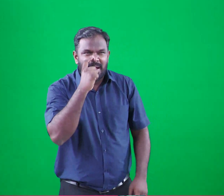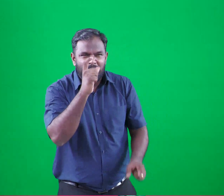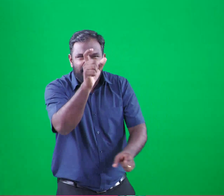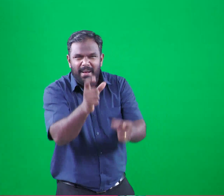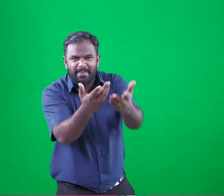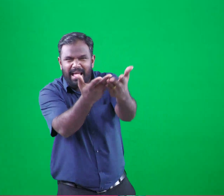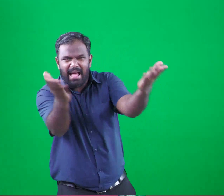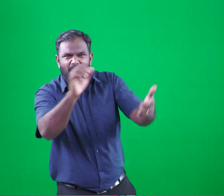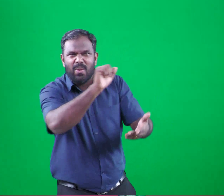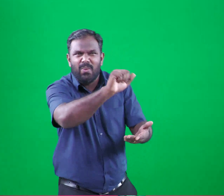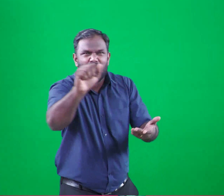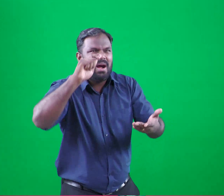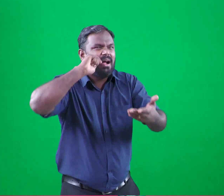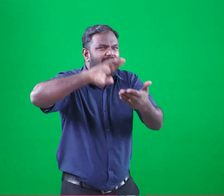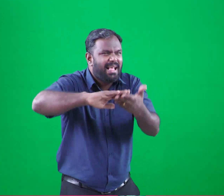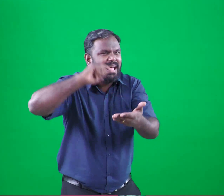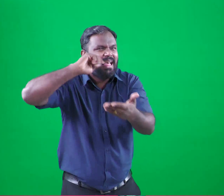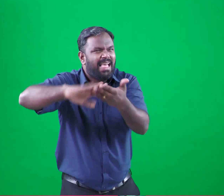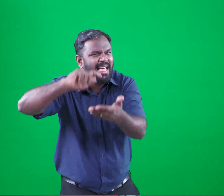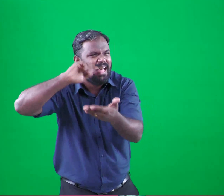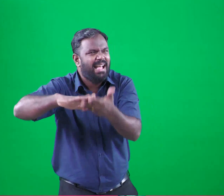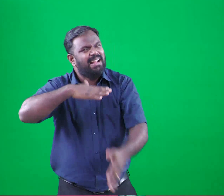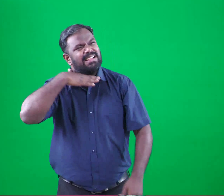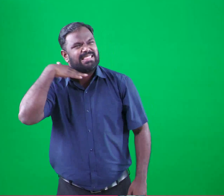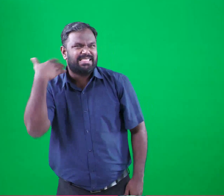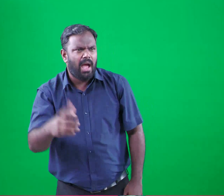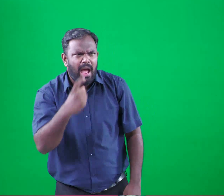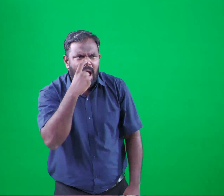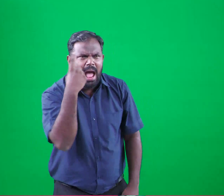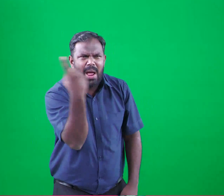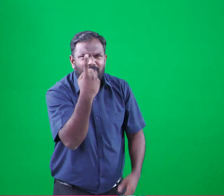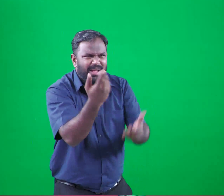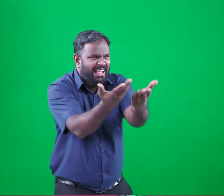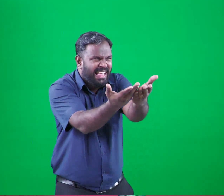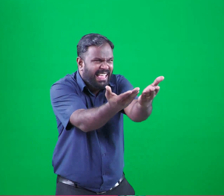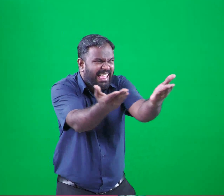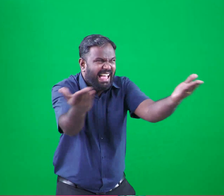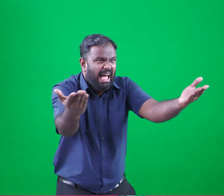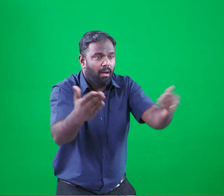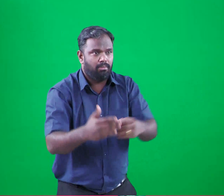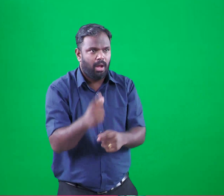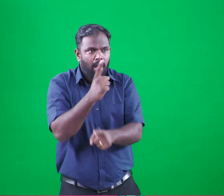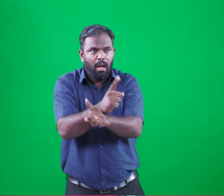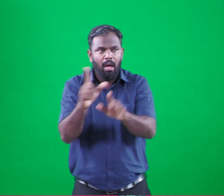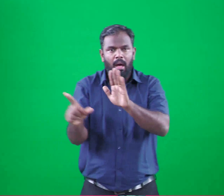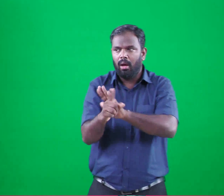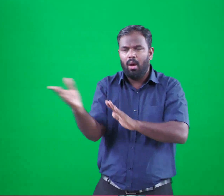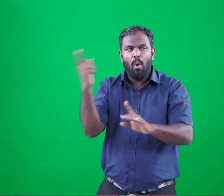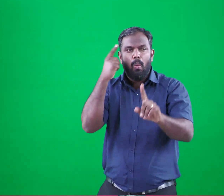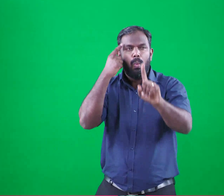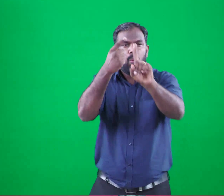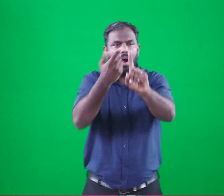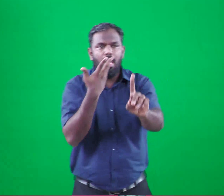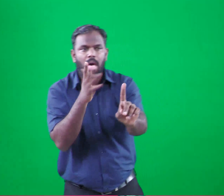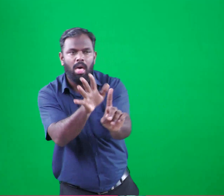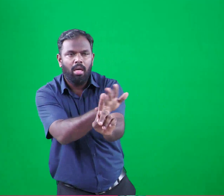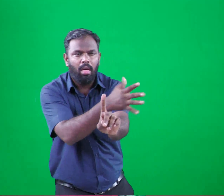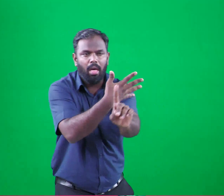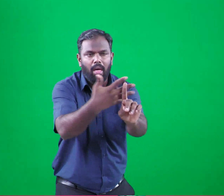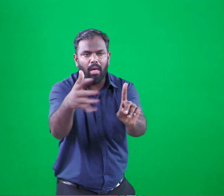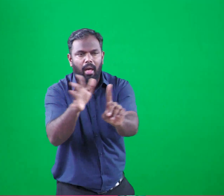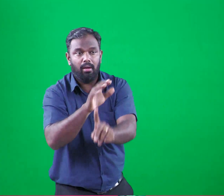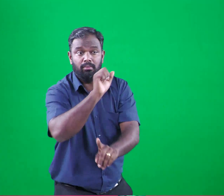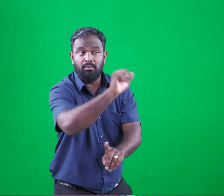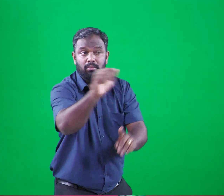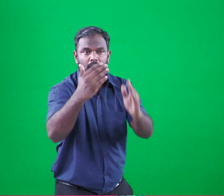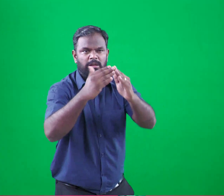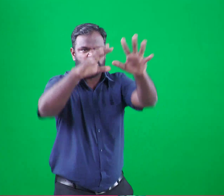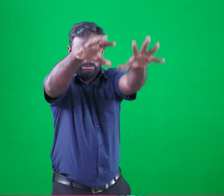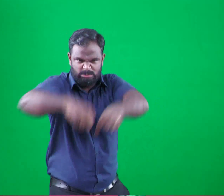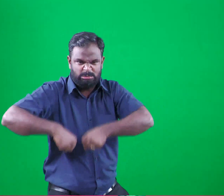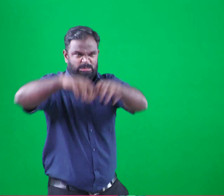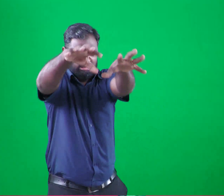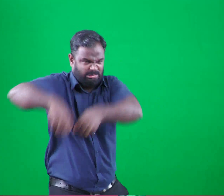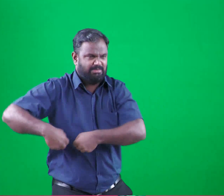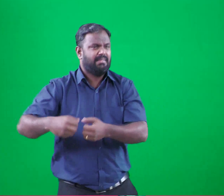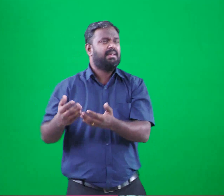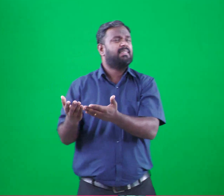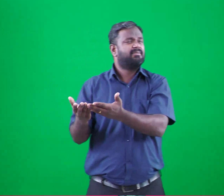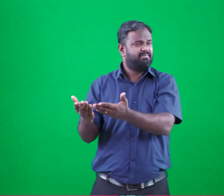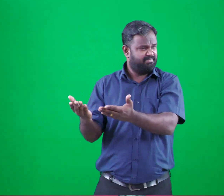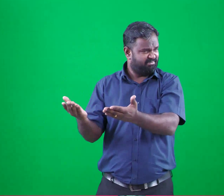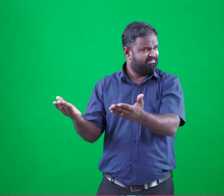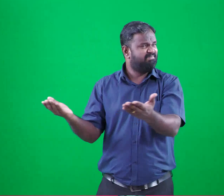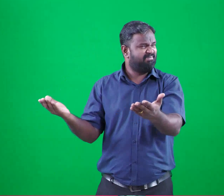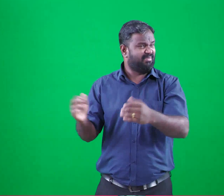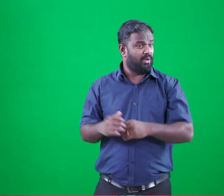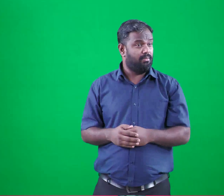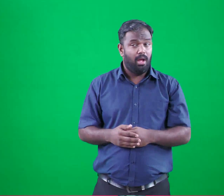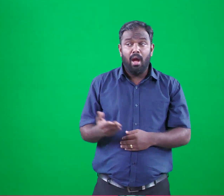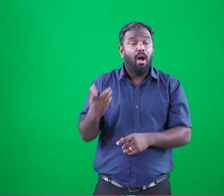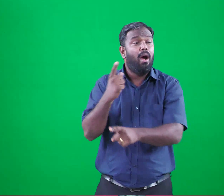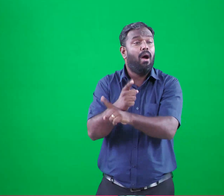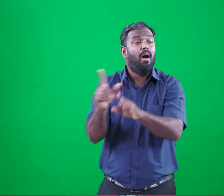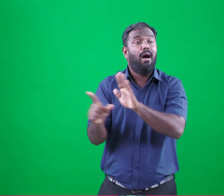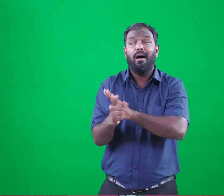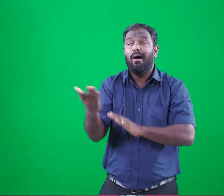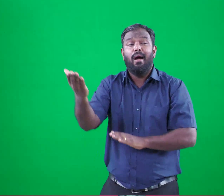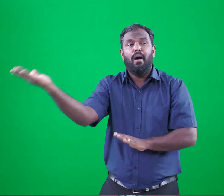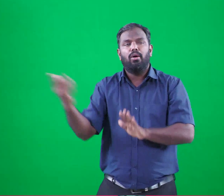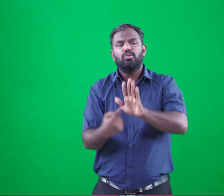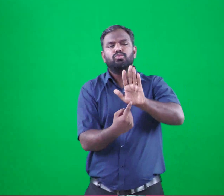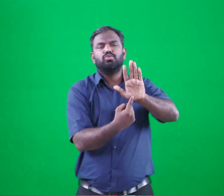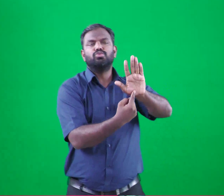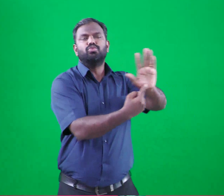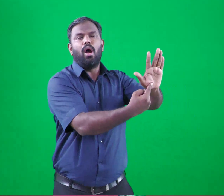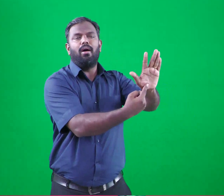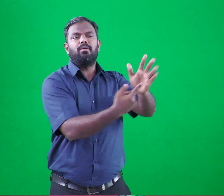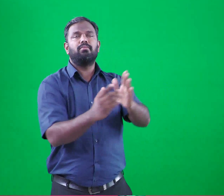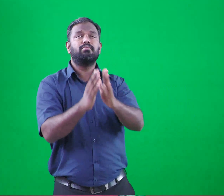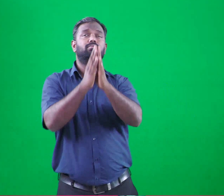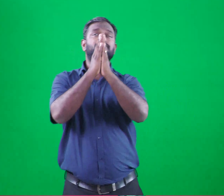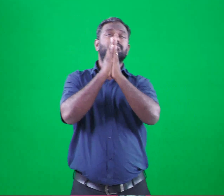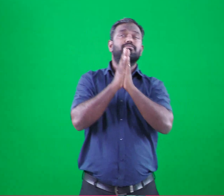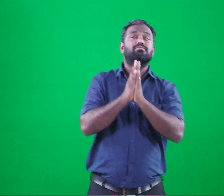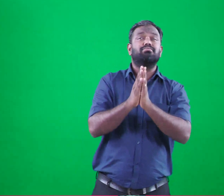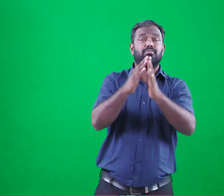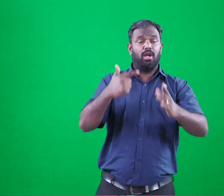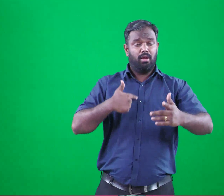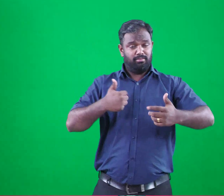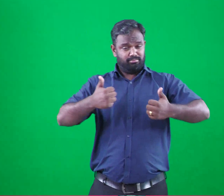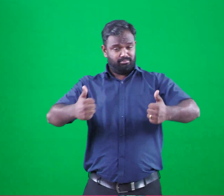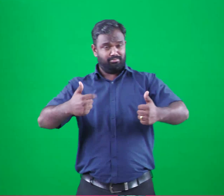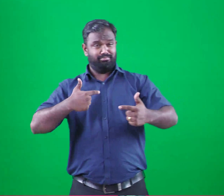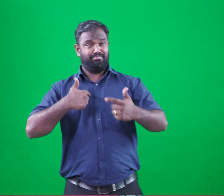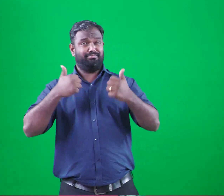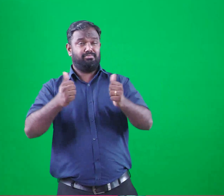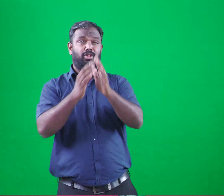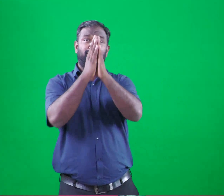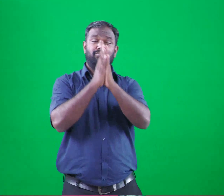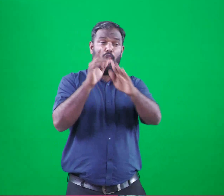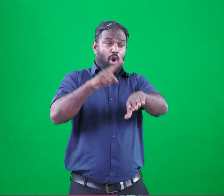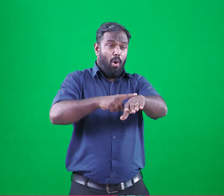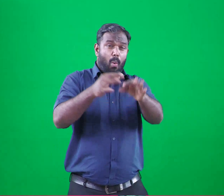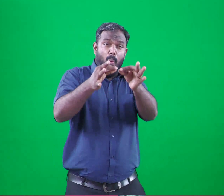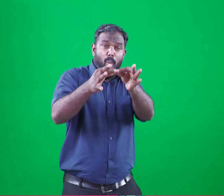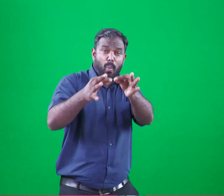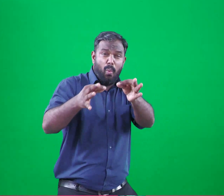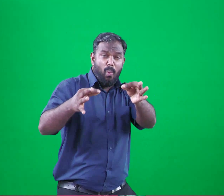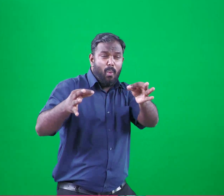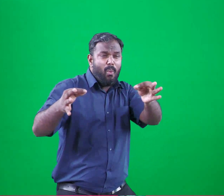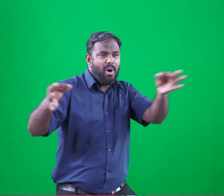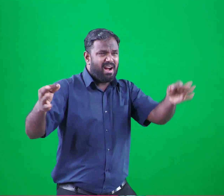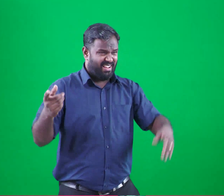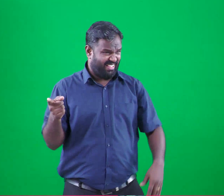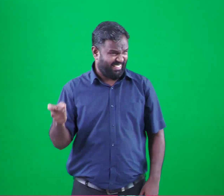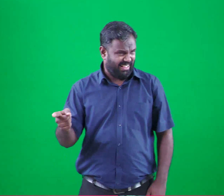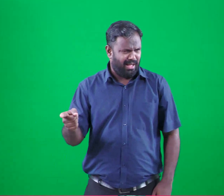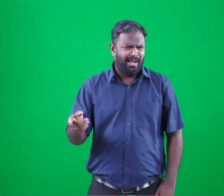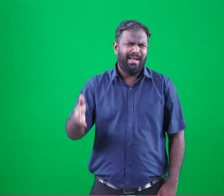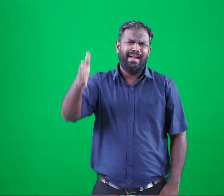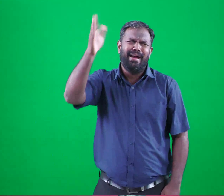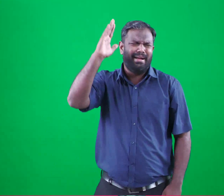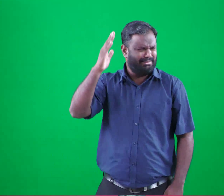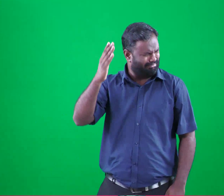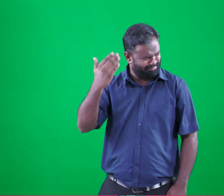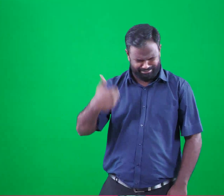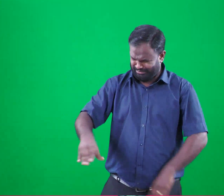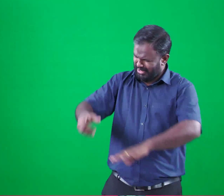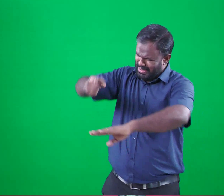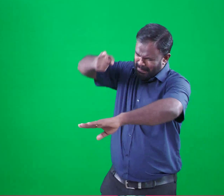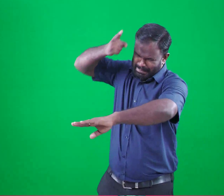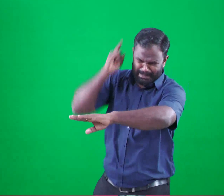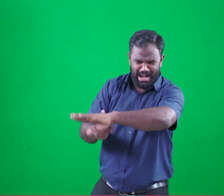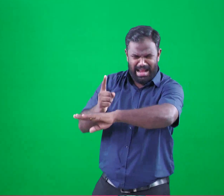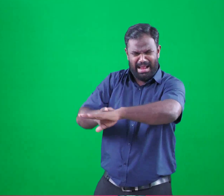They defraud widows of their houses, and for a show make lengthy prayers.